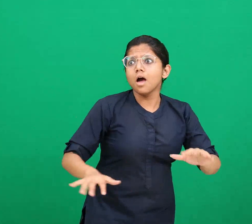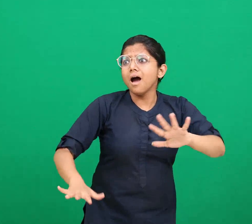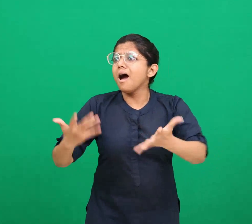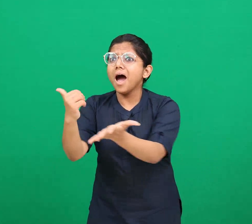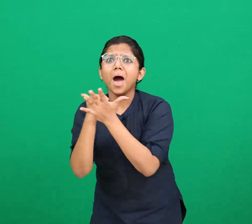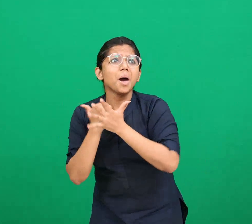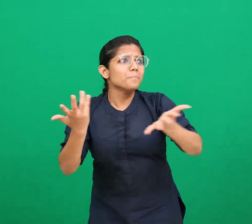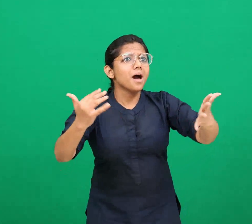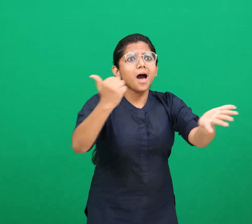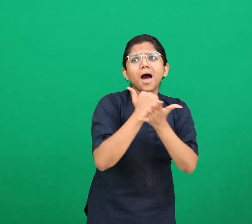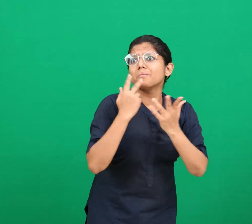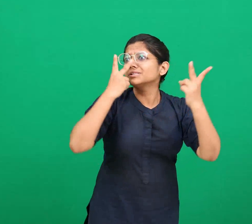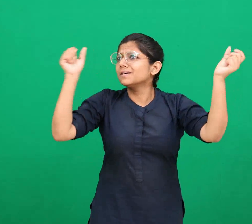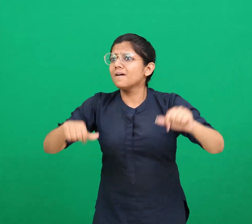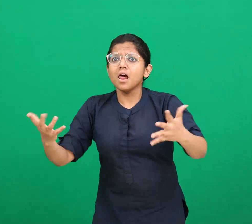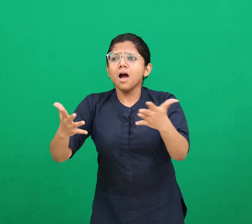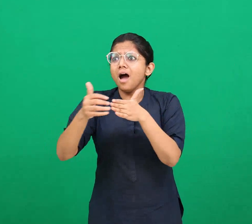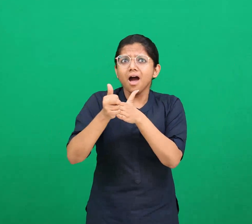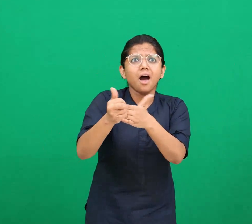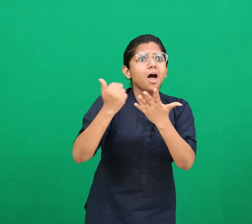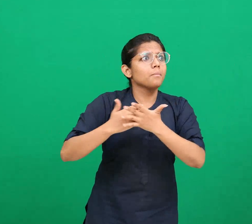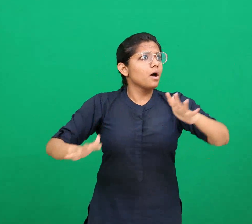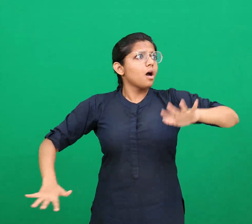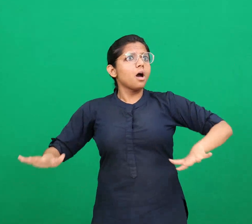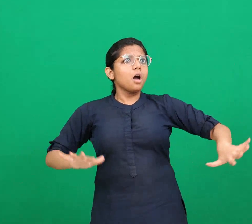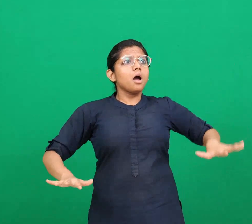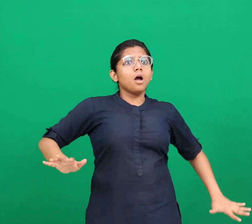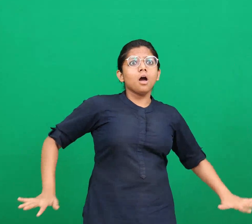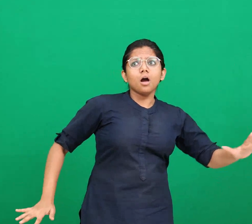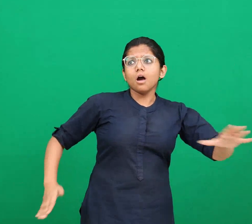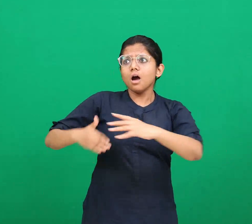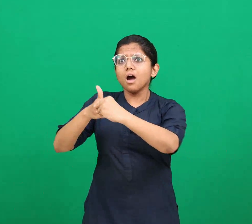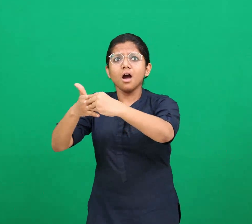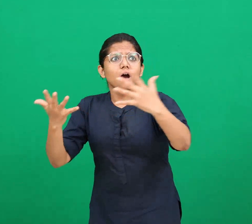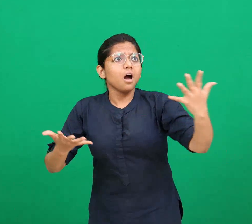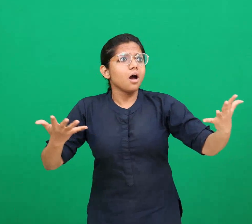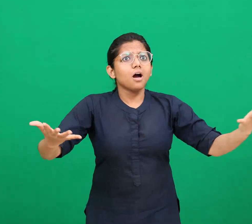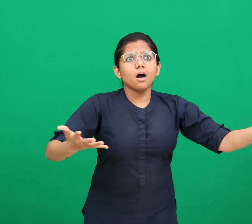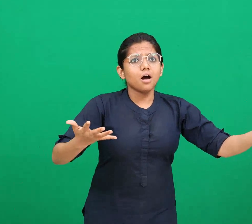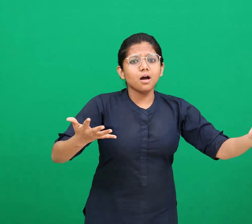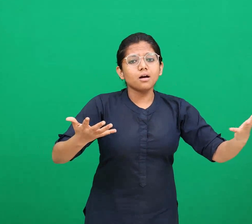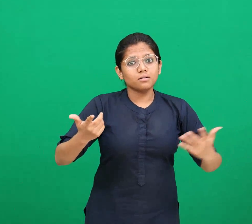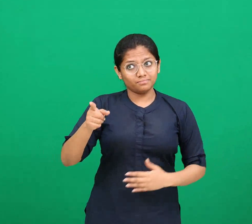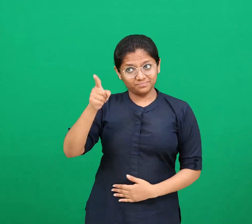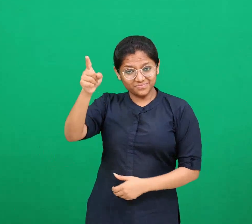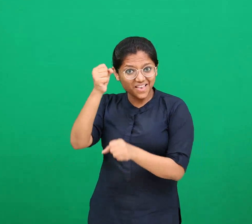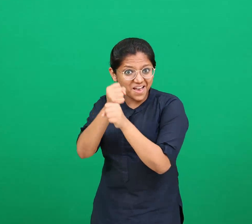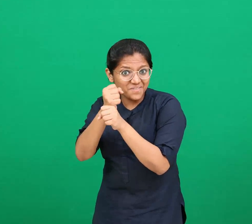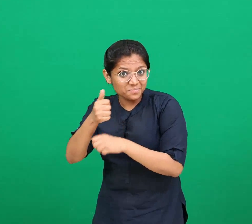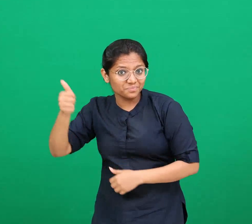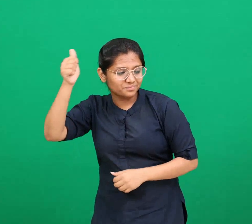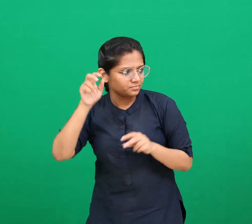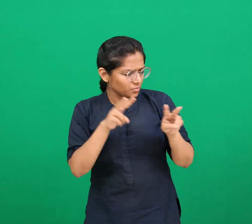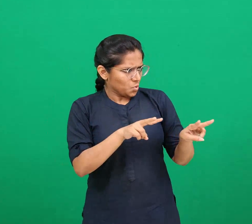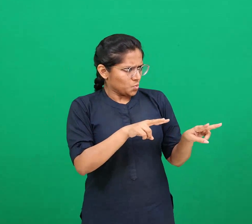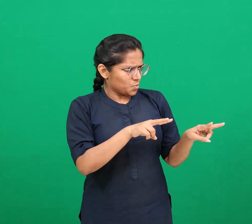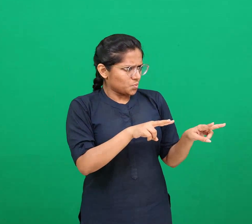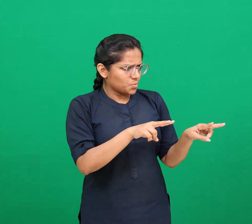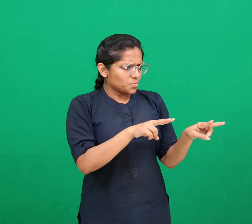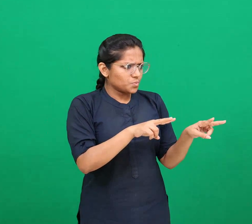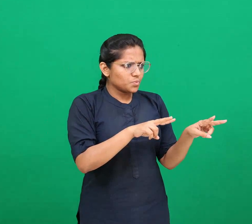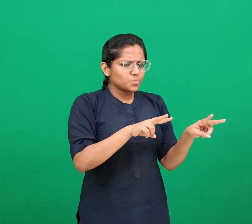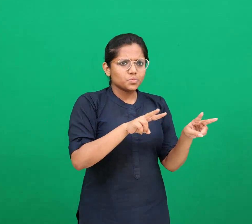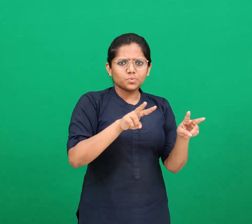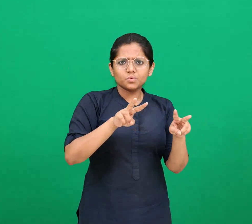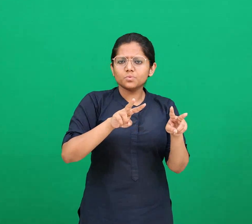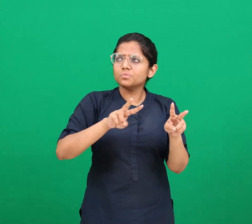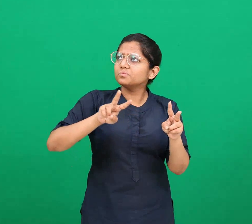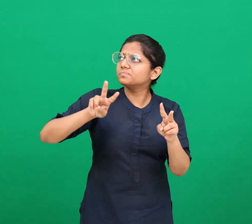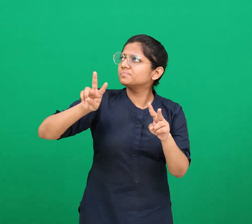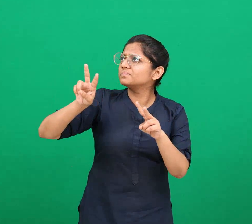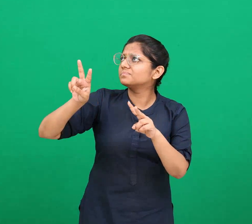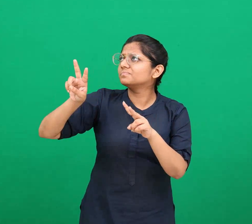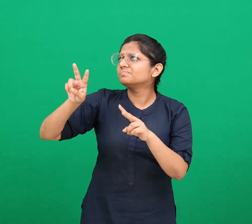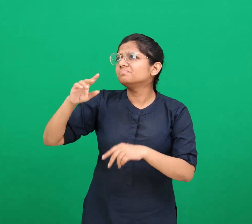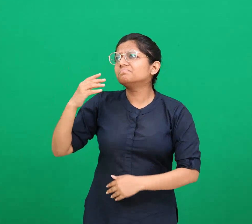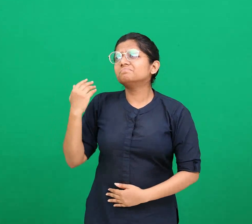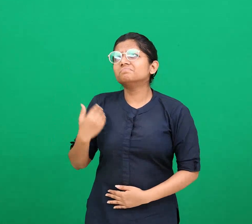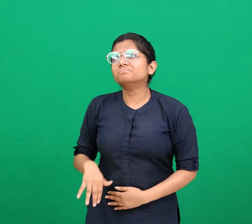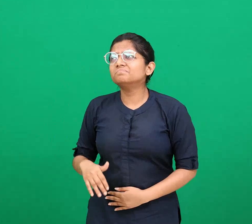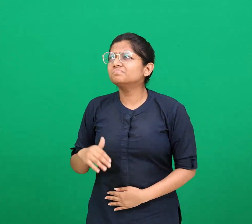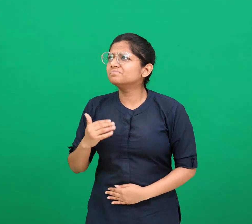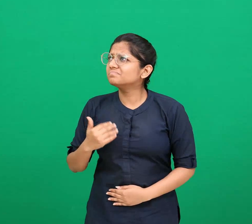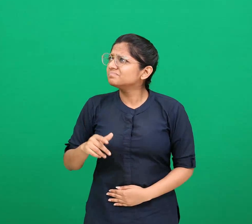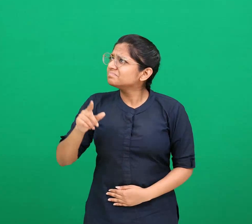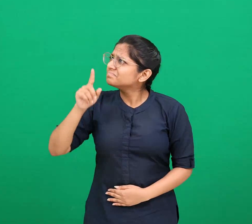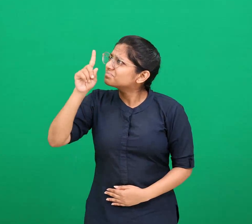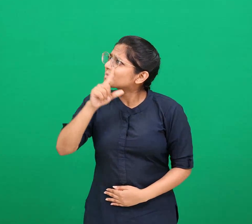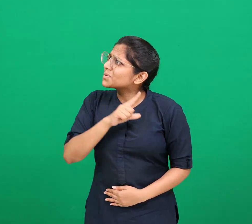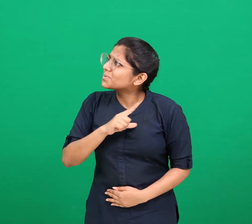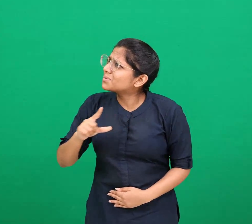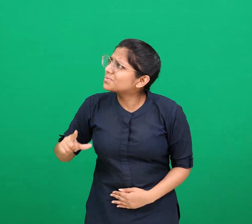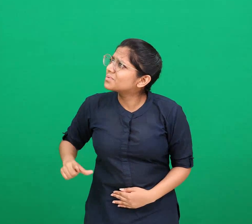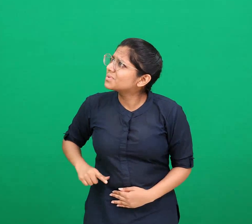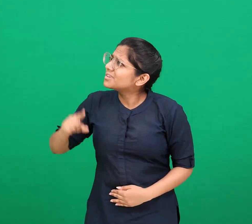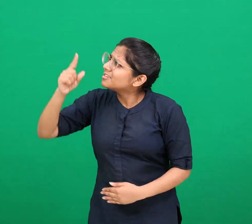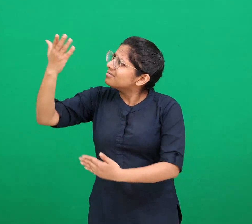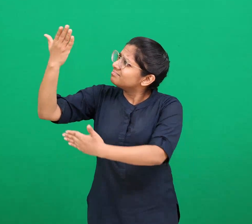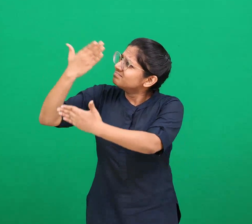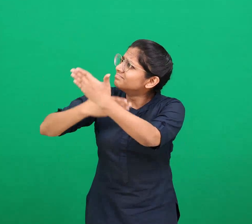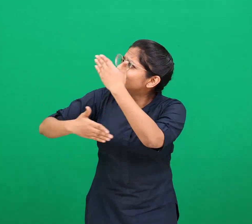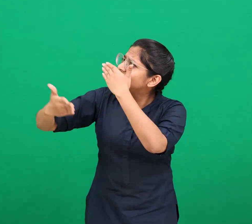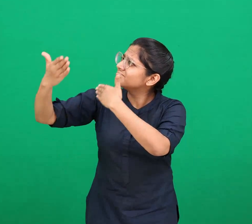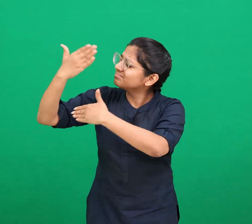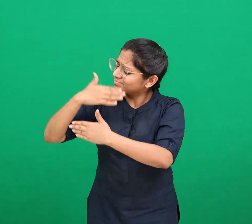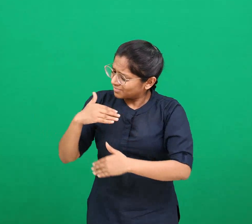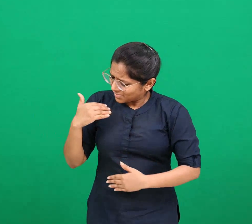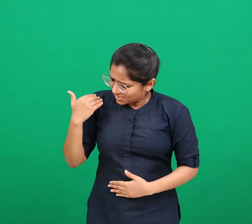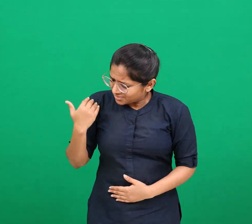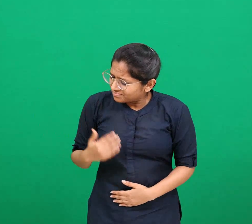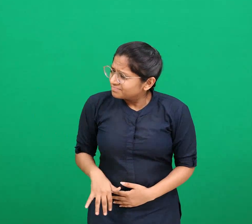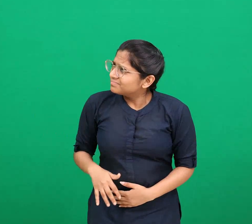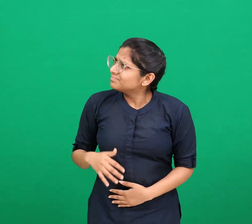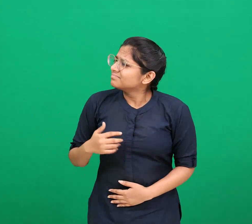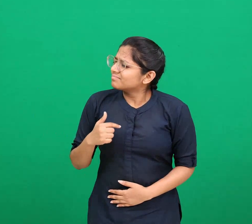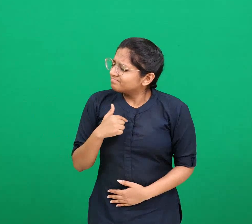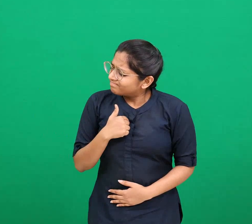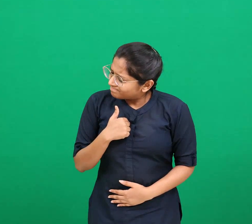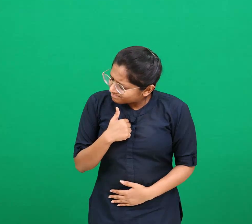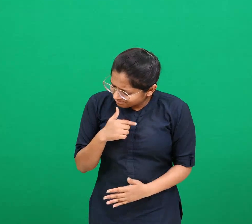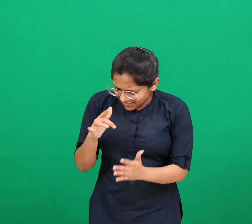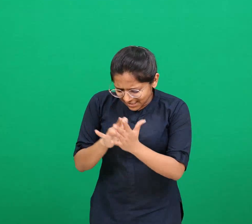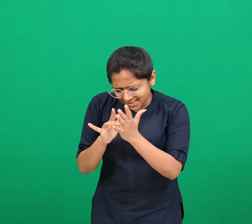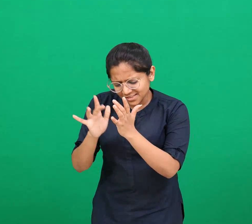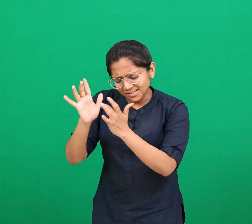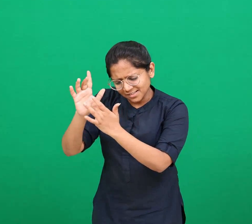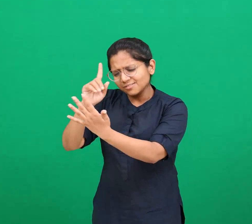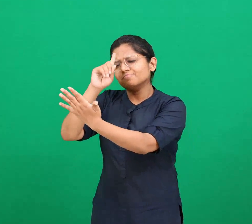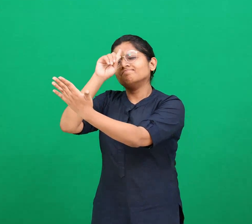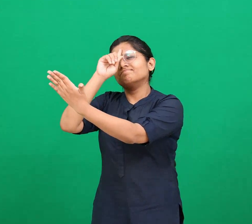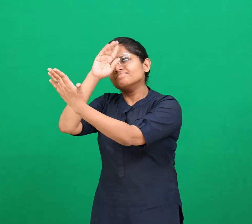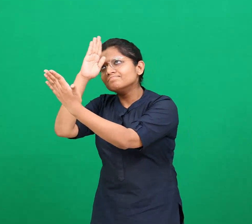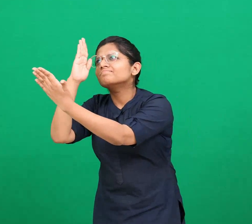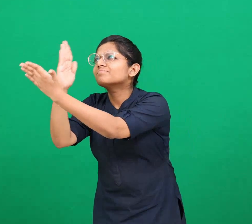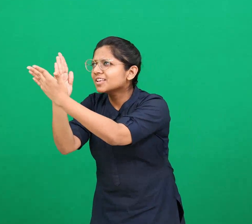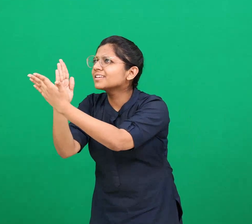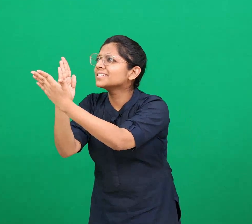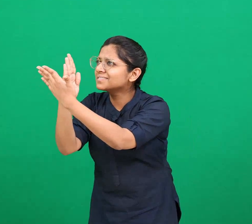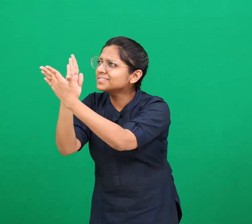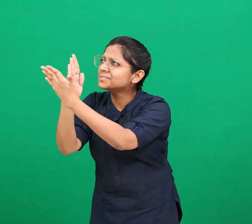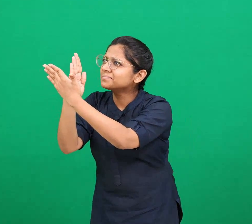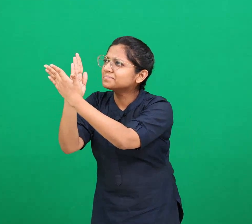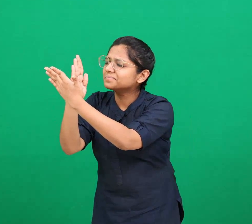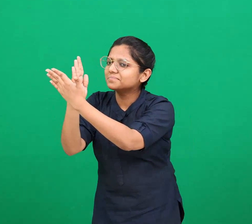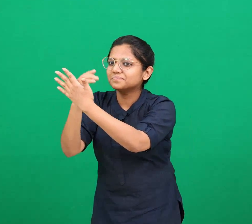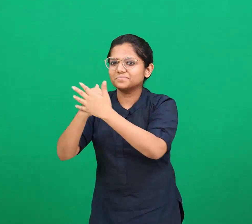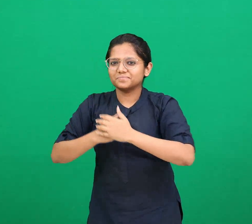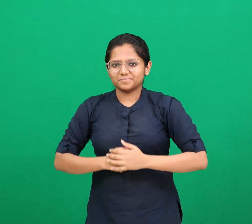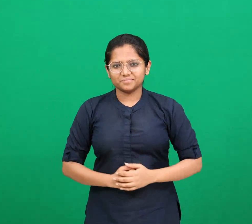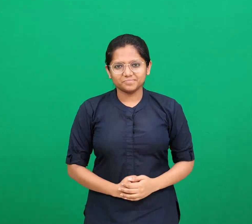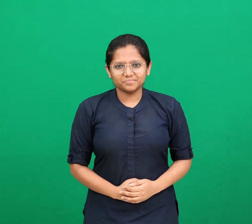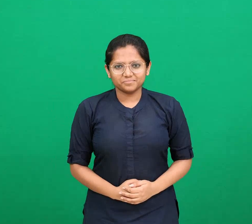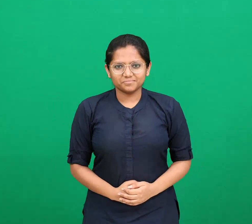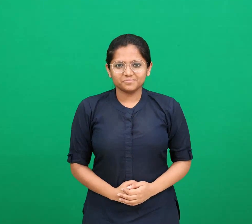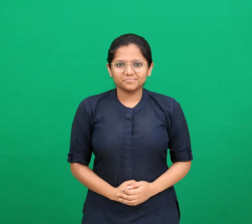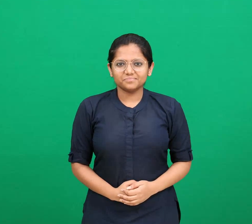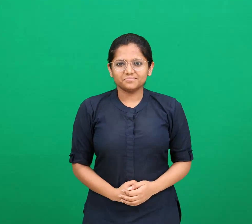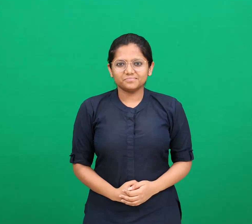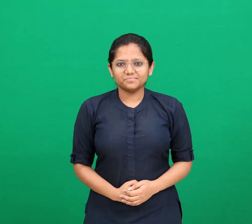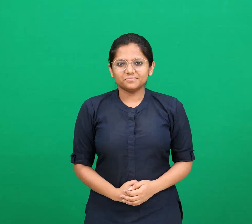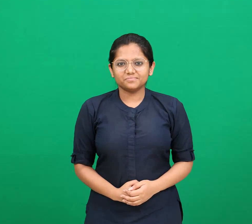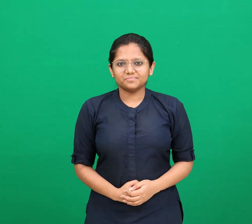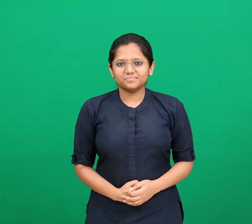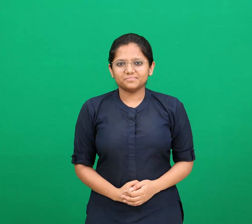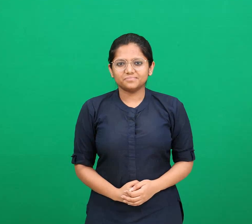When the proconsul saw what had happened, he believed, for he was astonished at the teaching about the Lord.